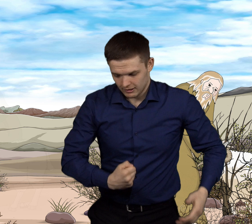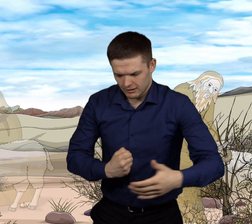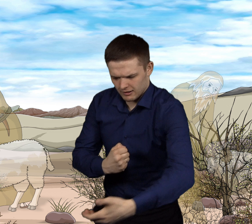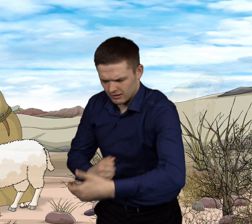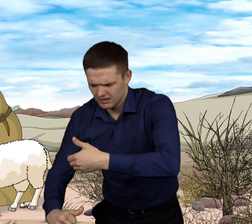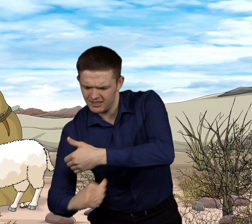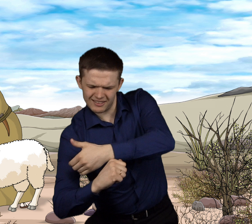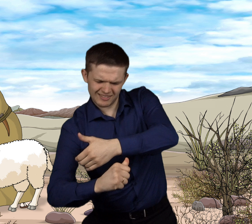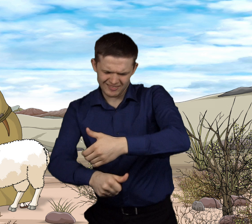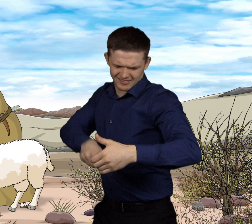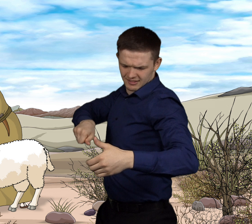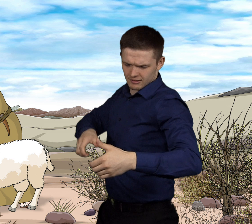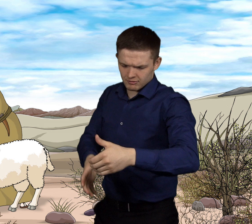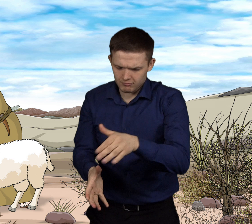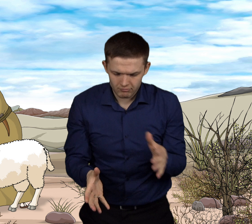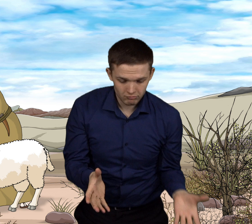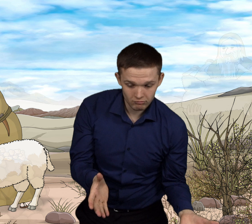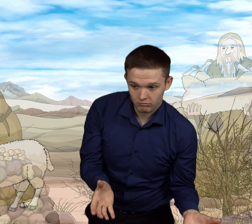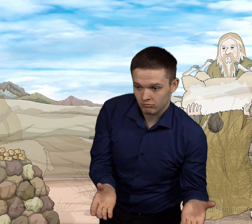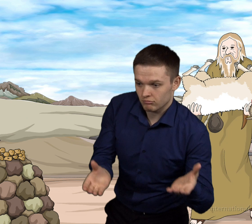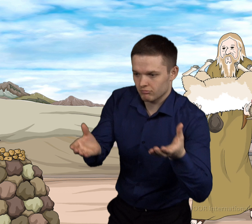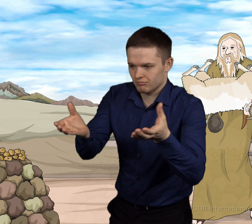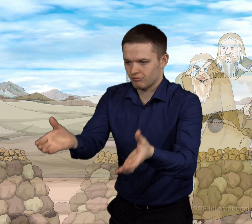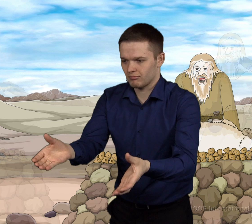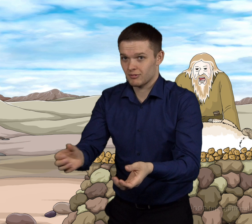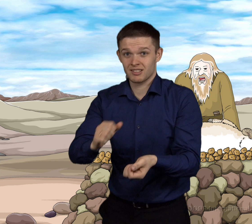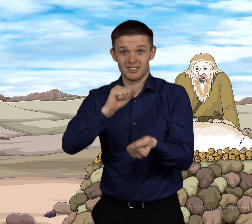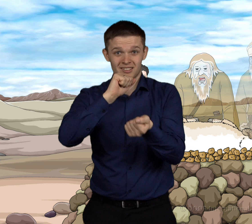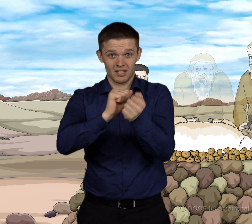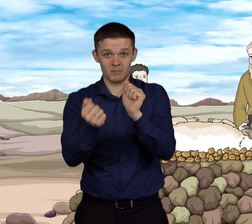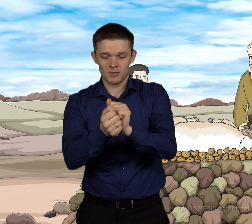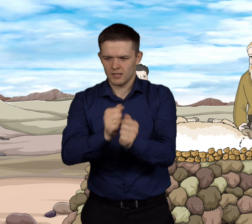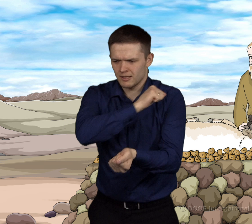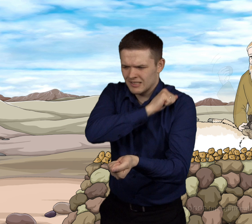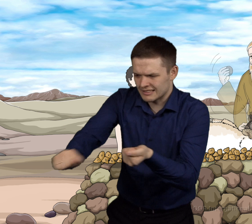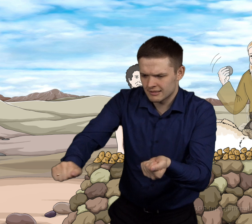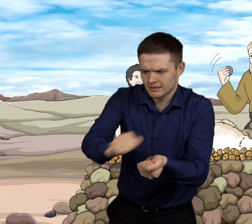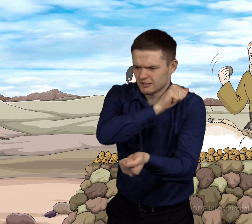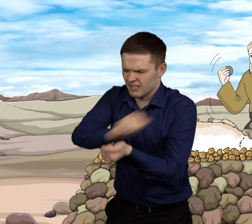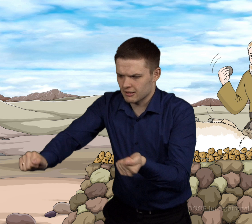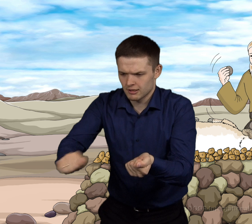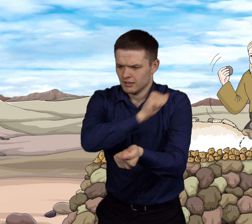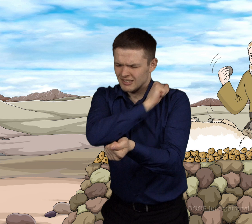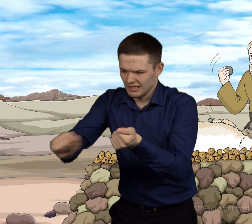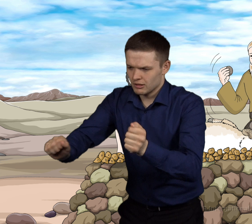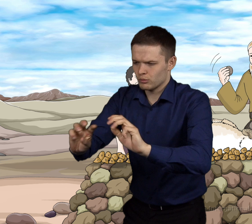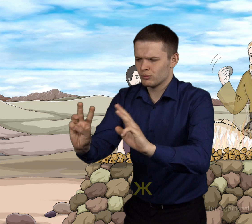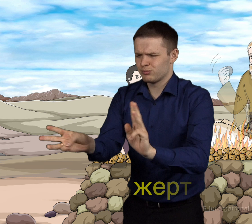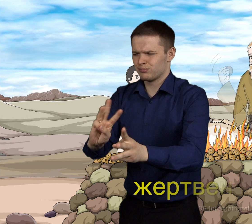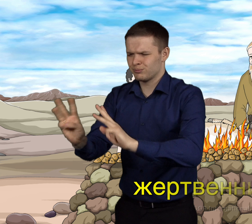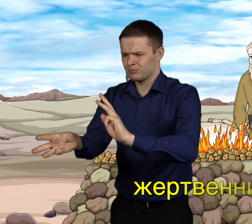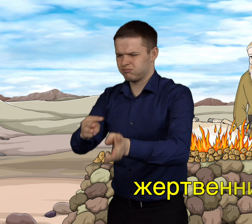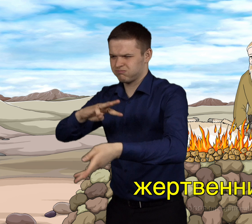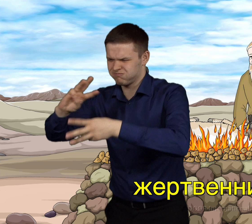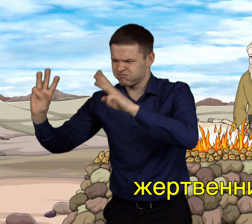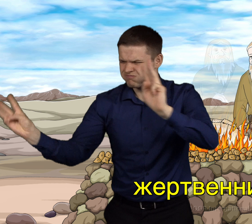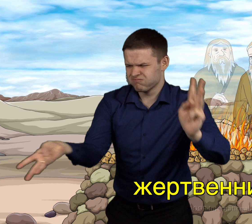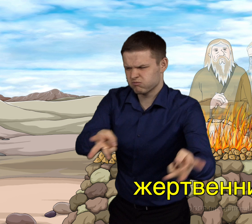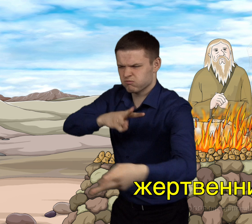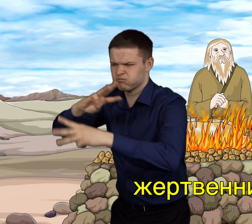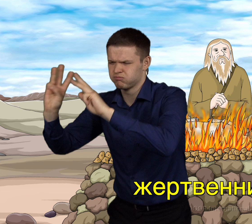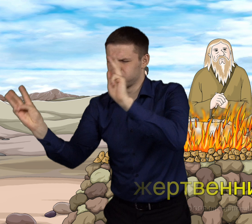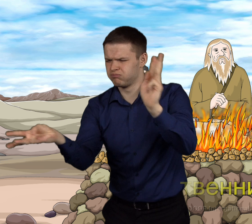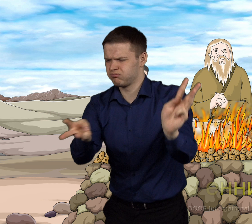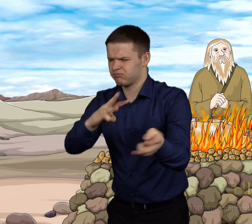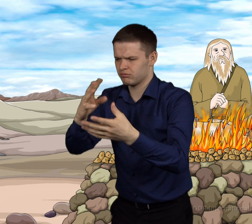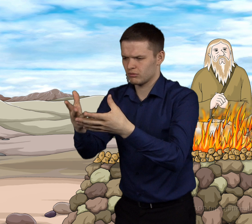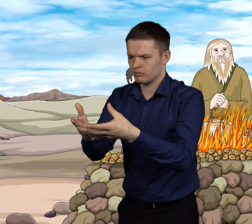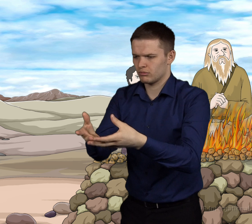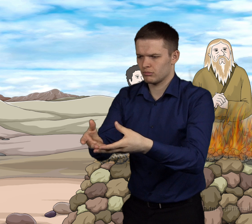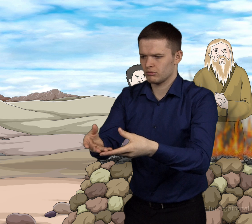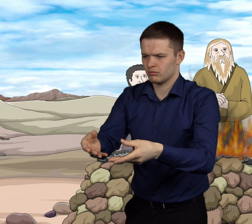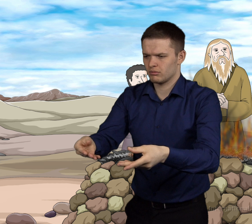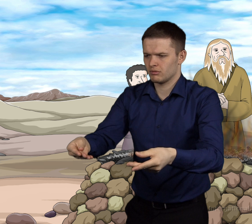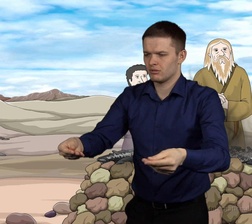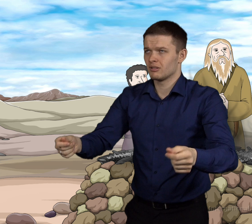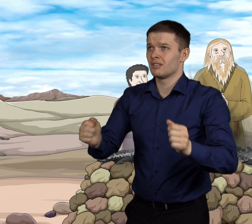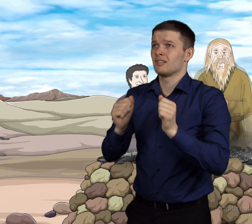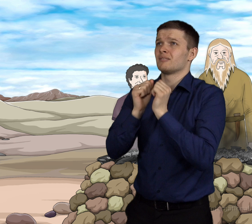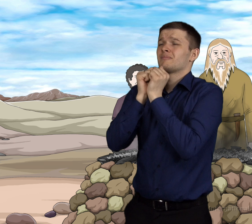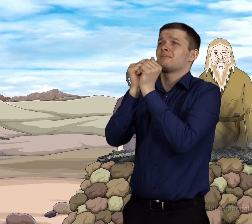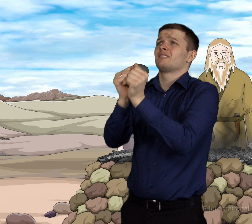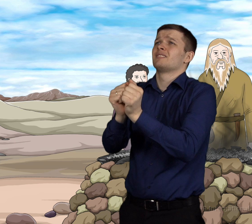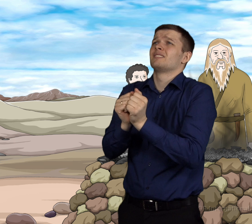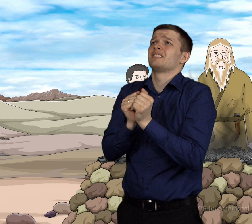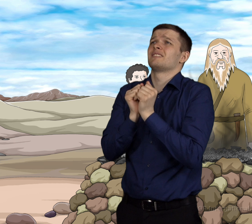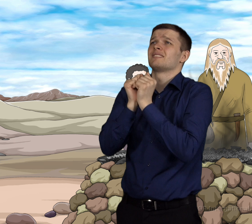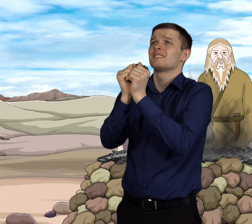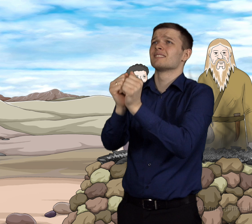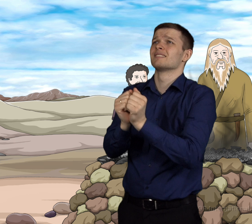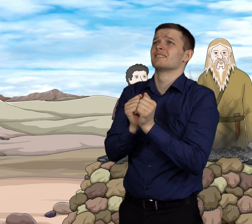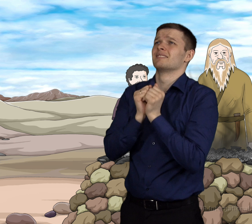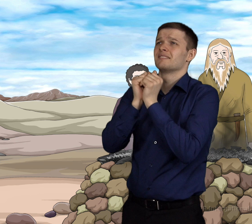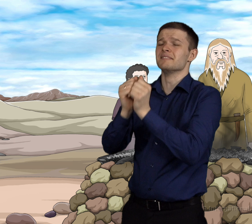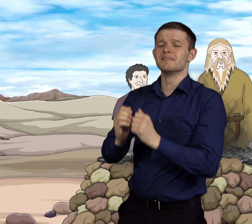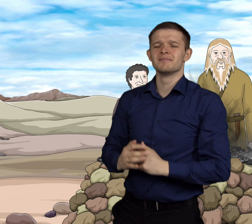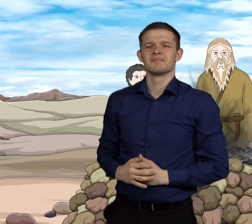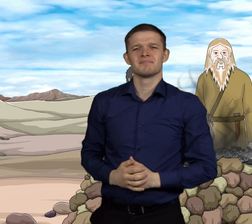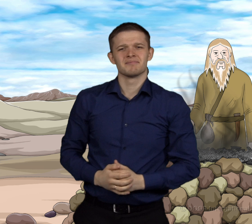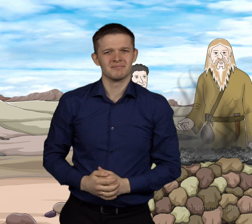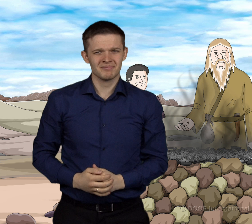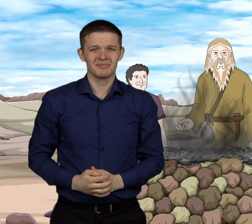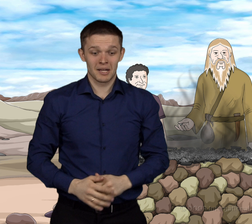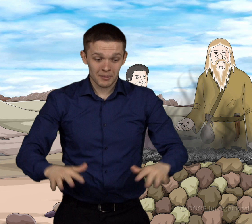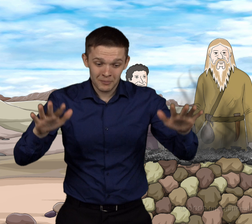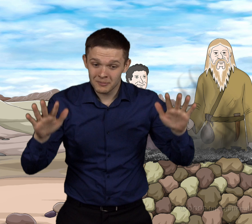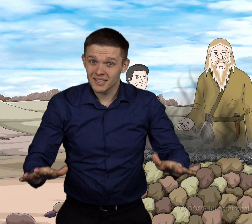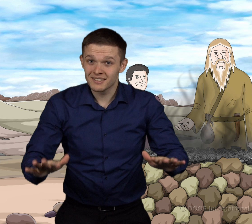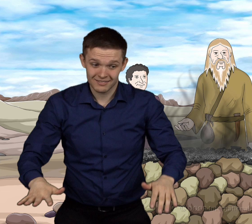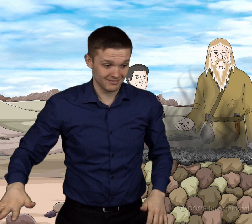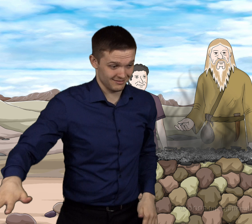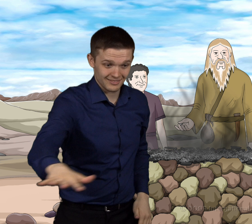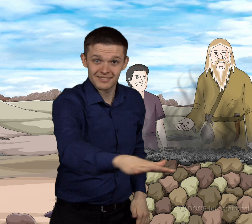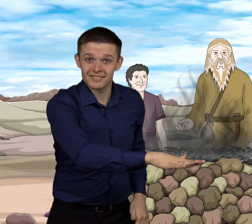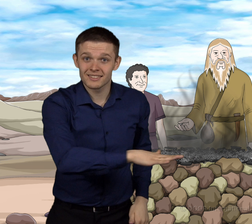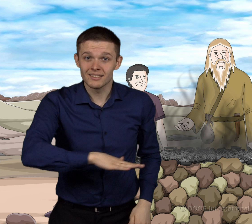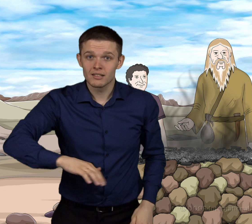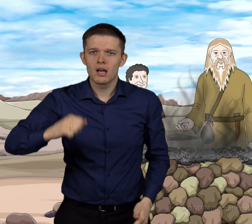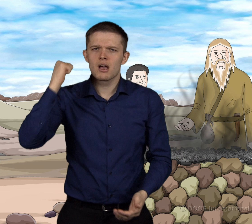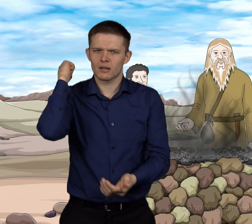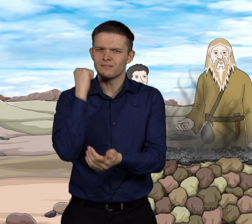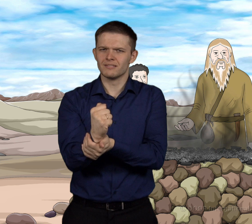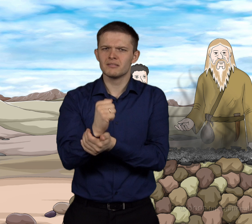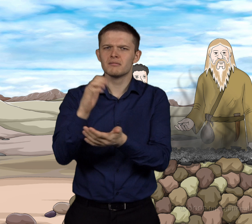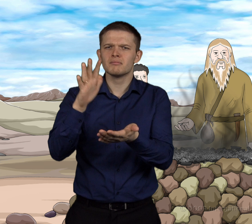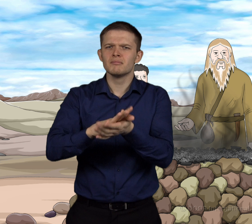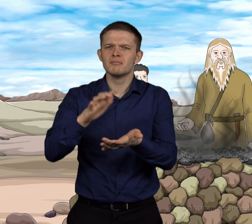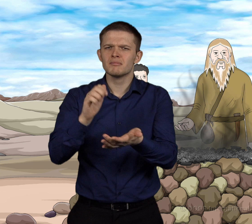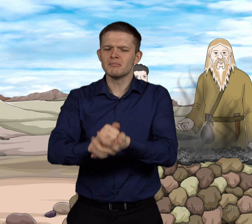And Abraham called that place The LORD Will Provide.